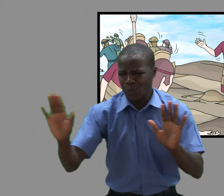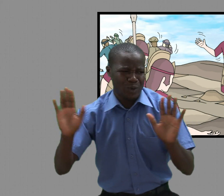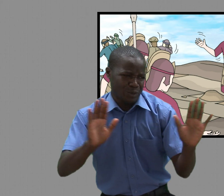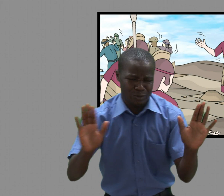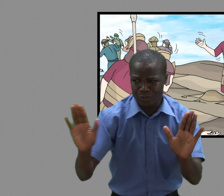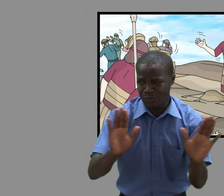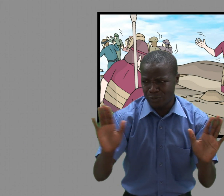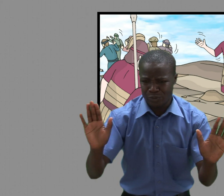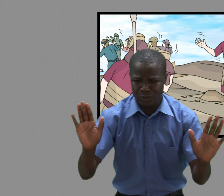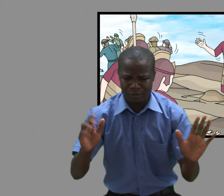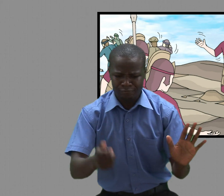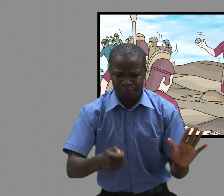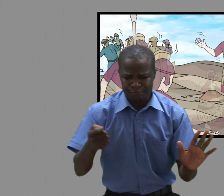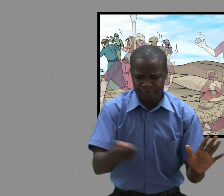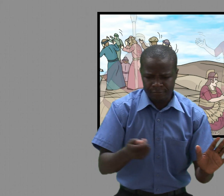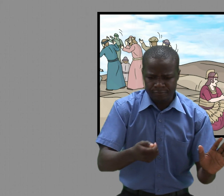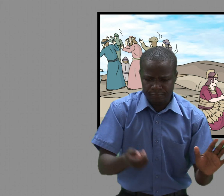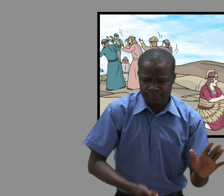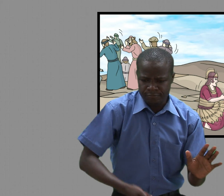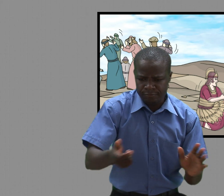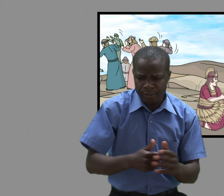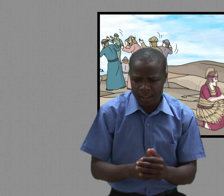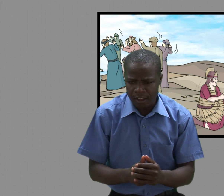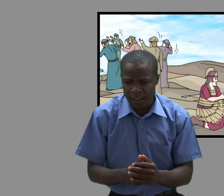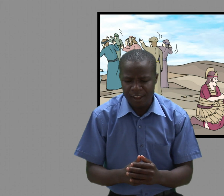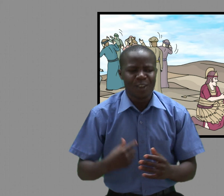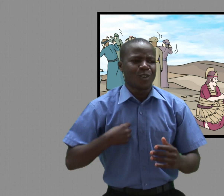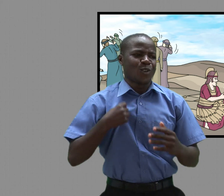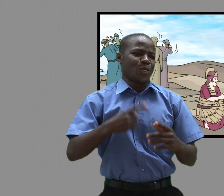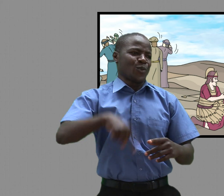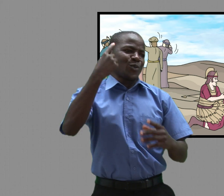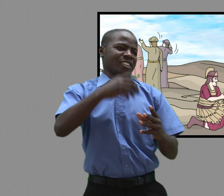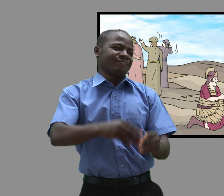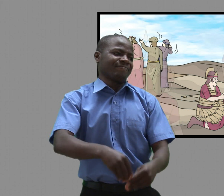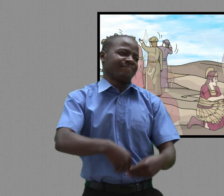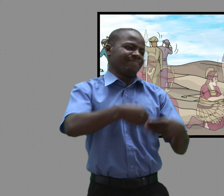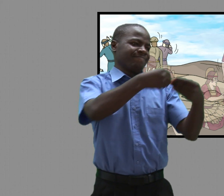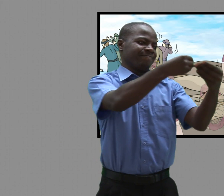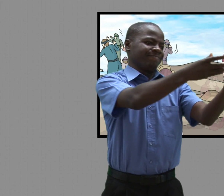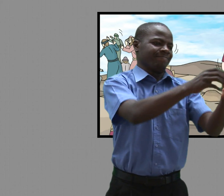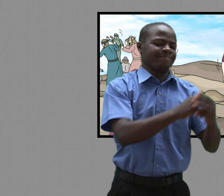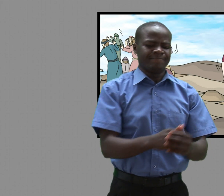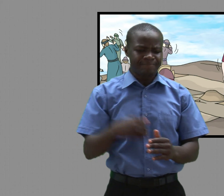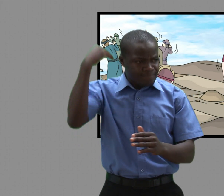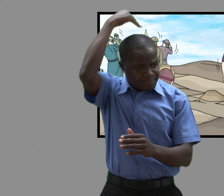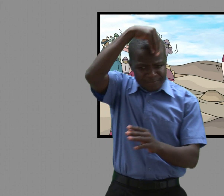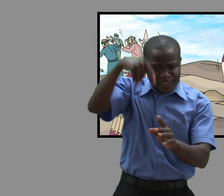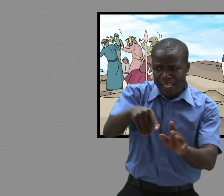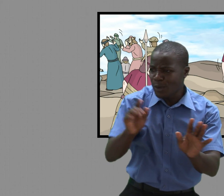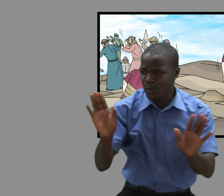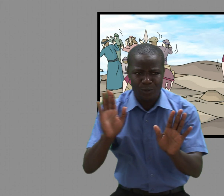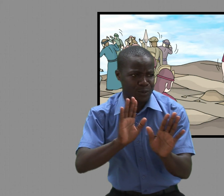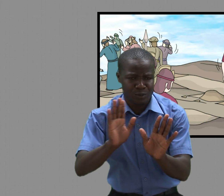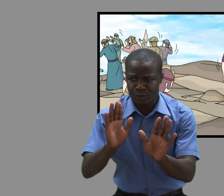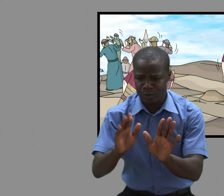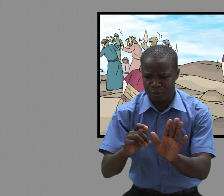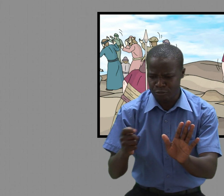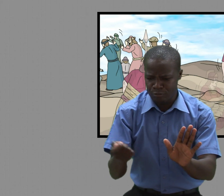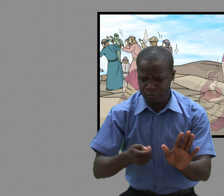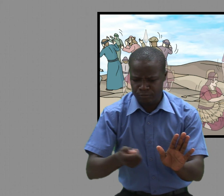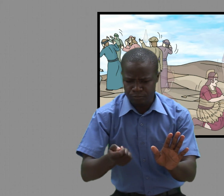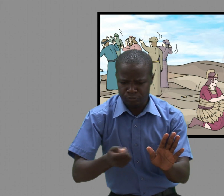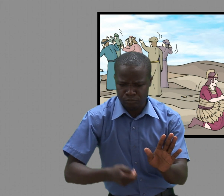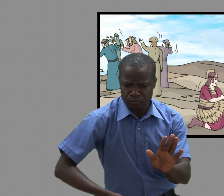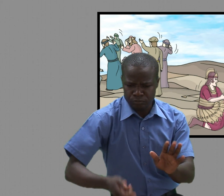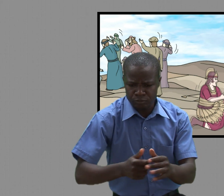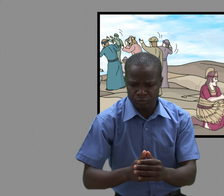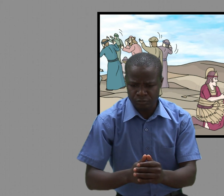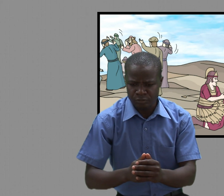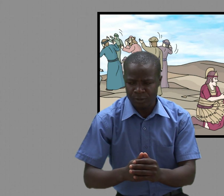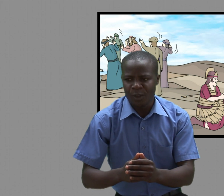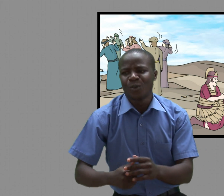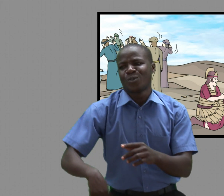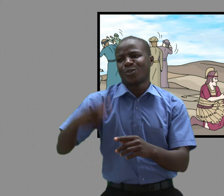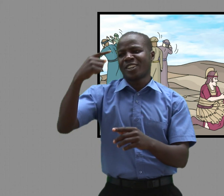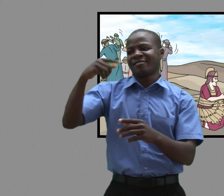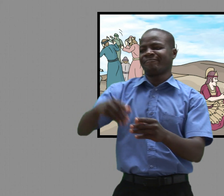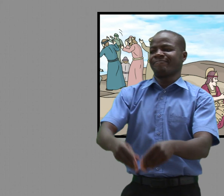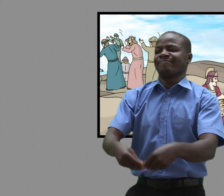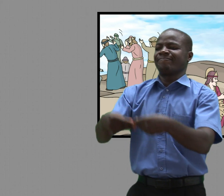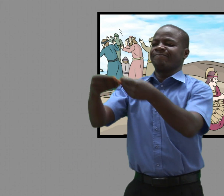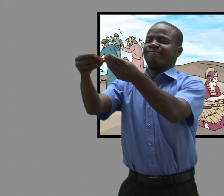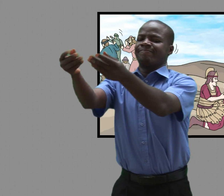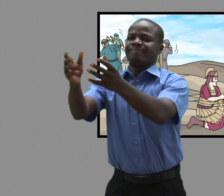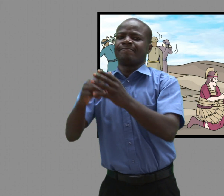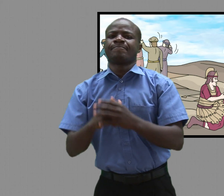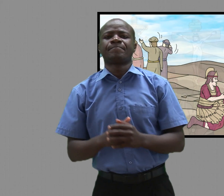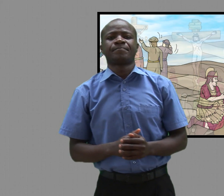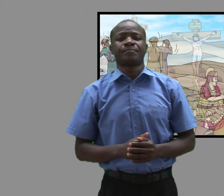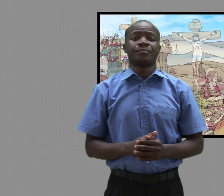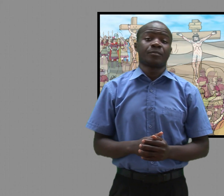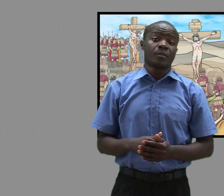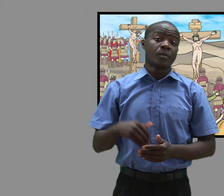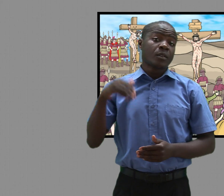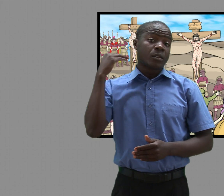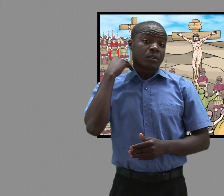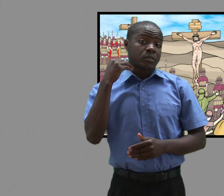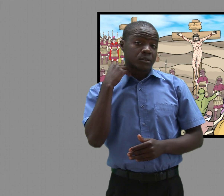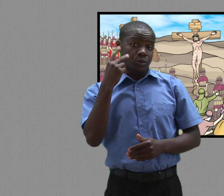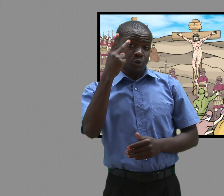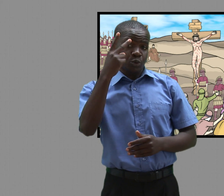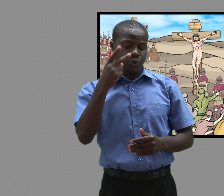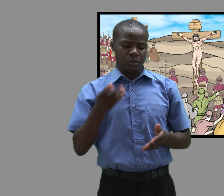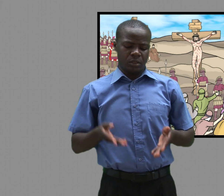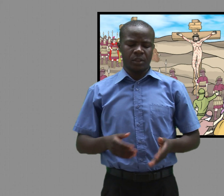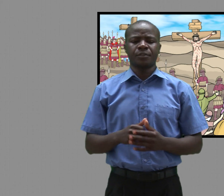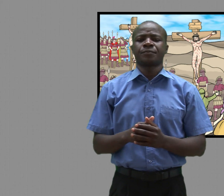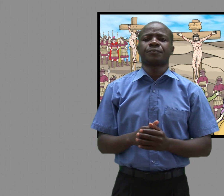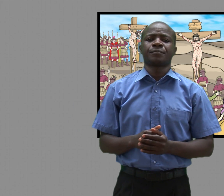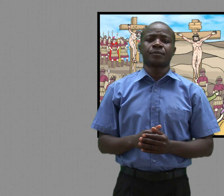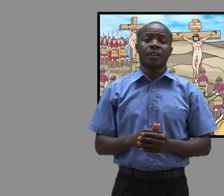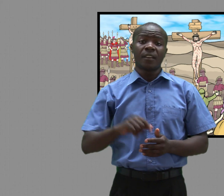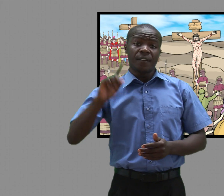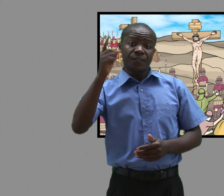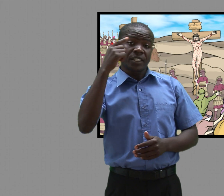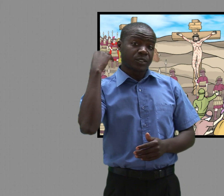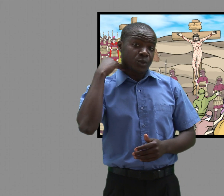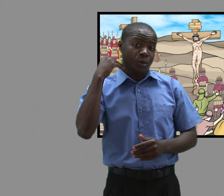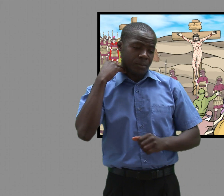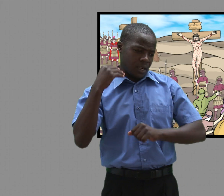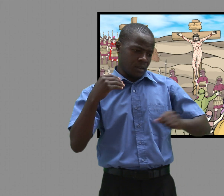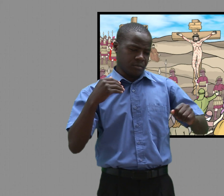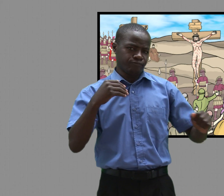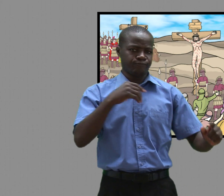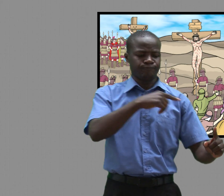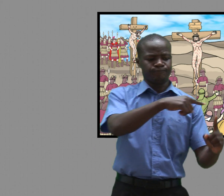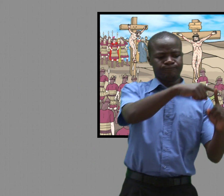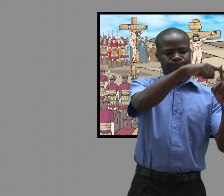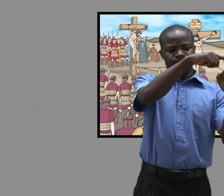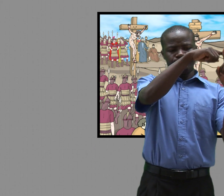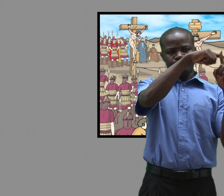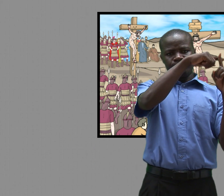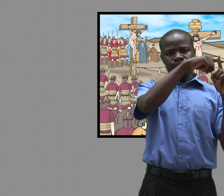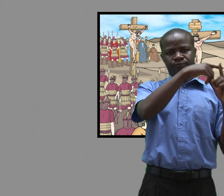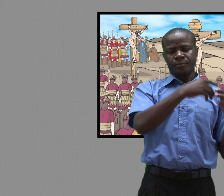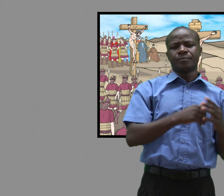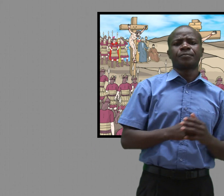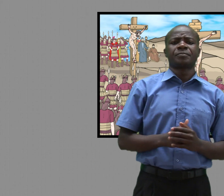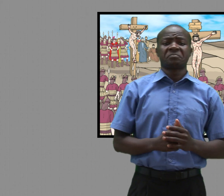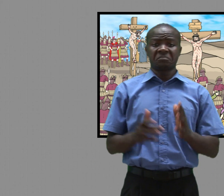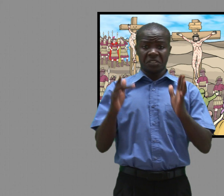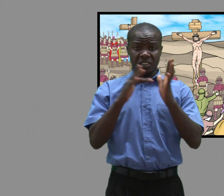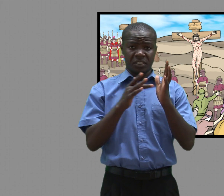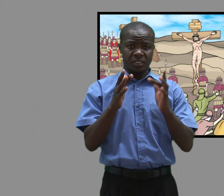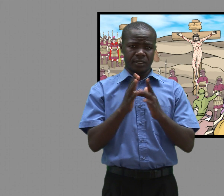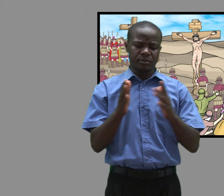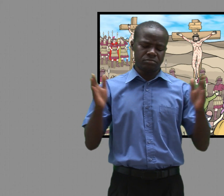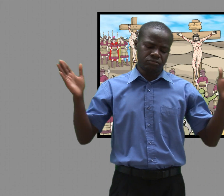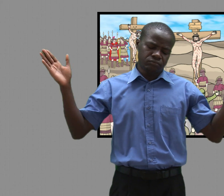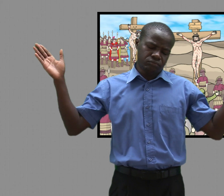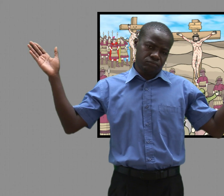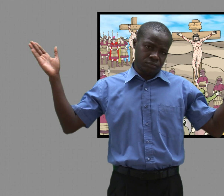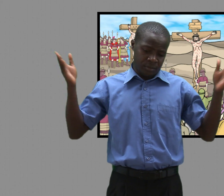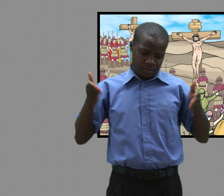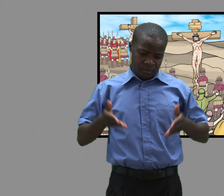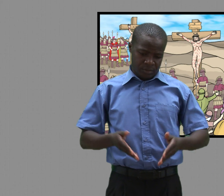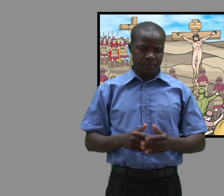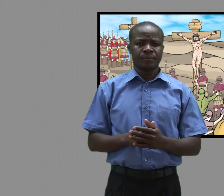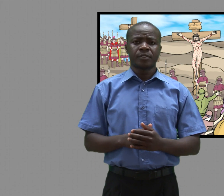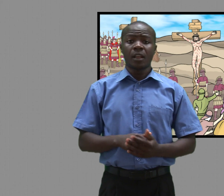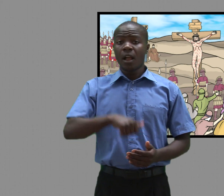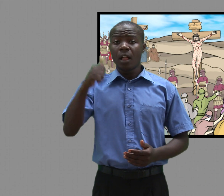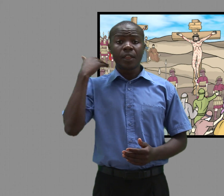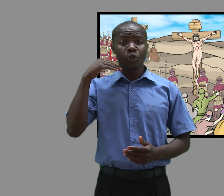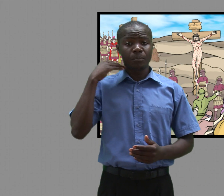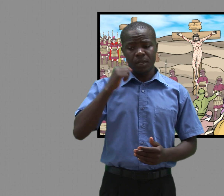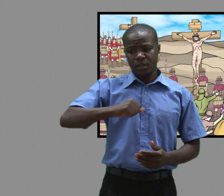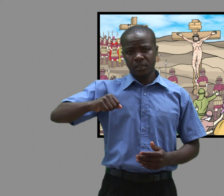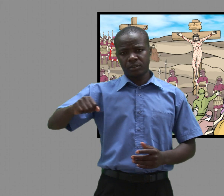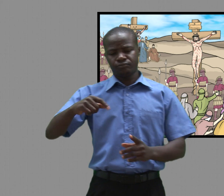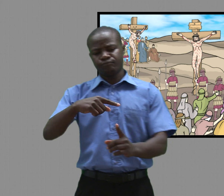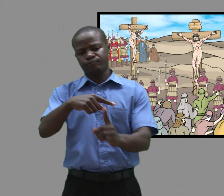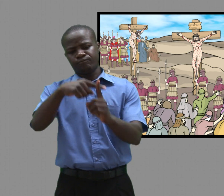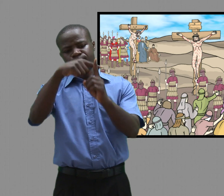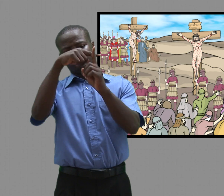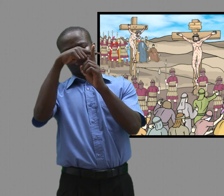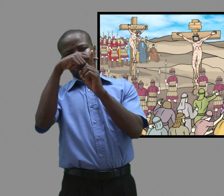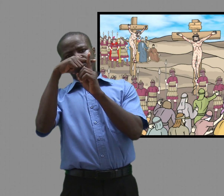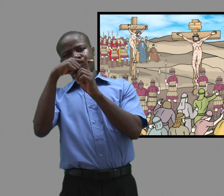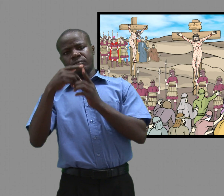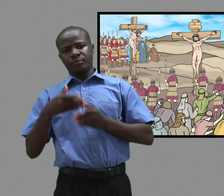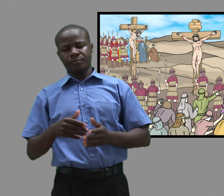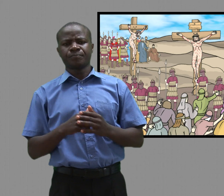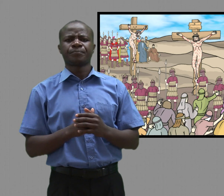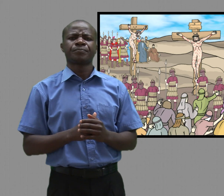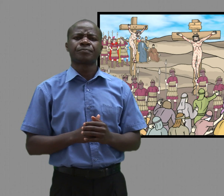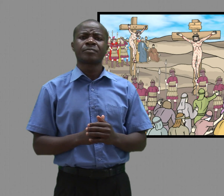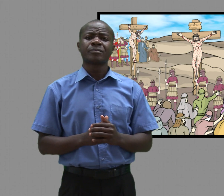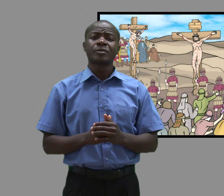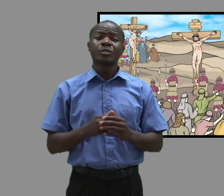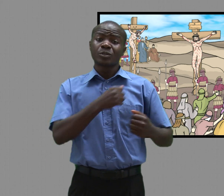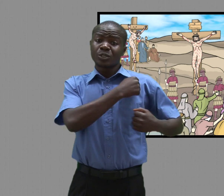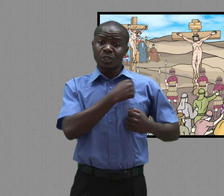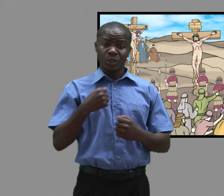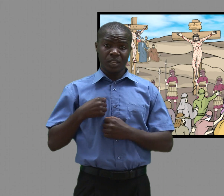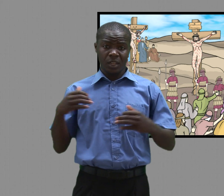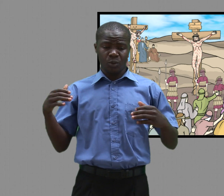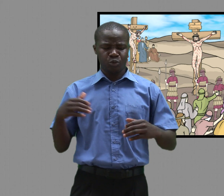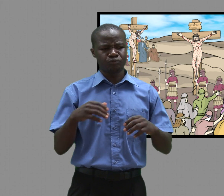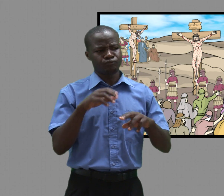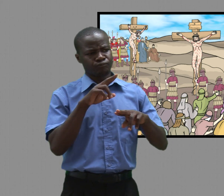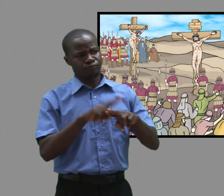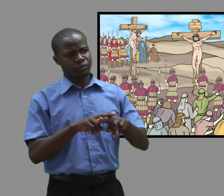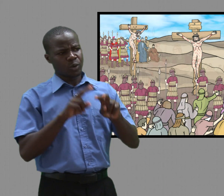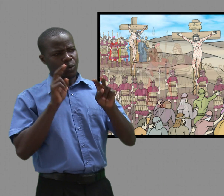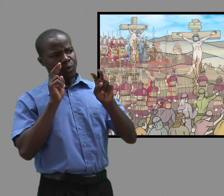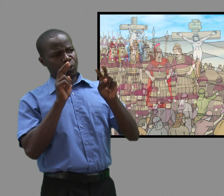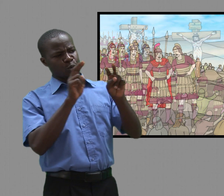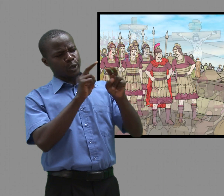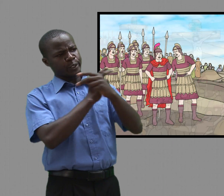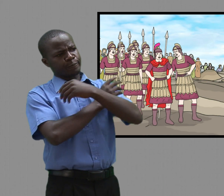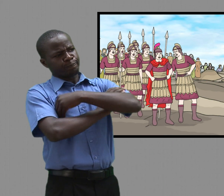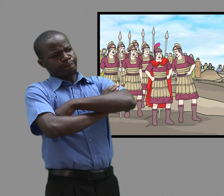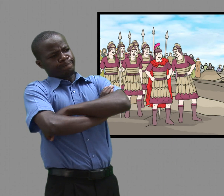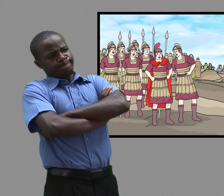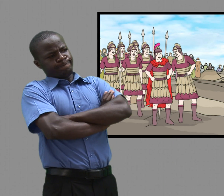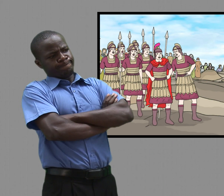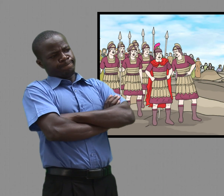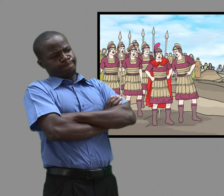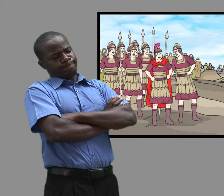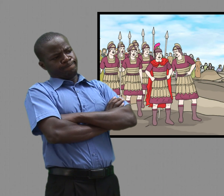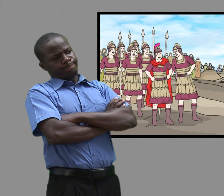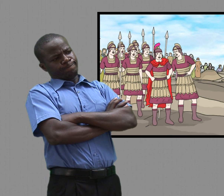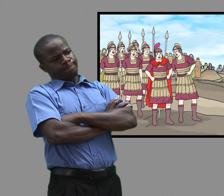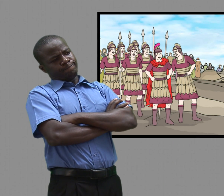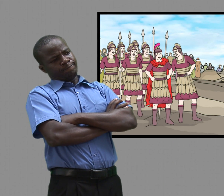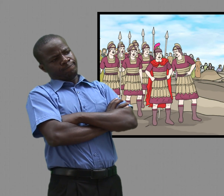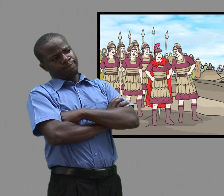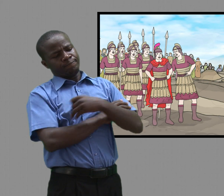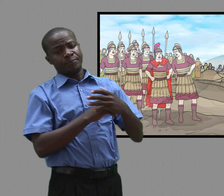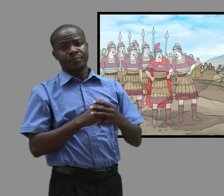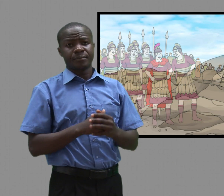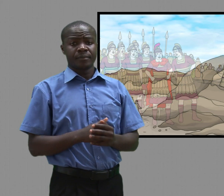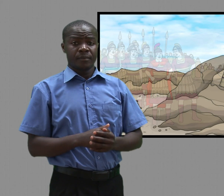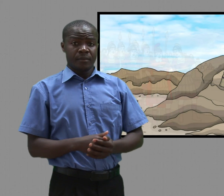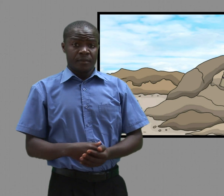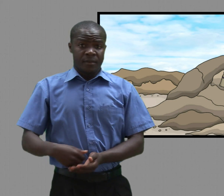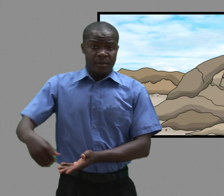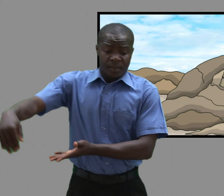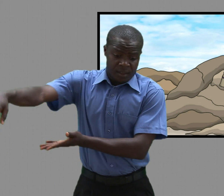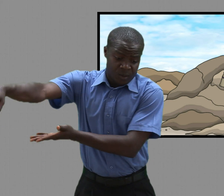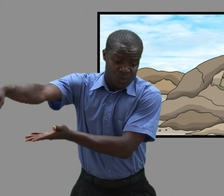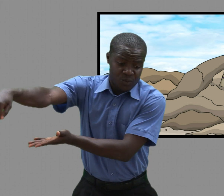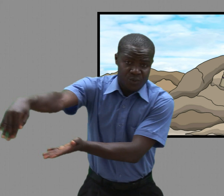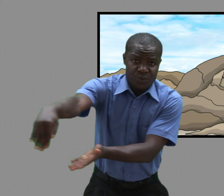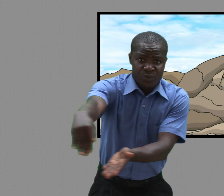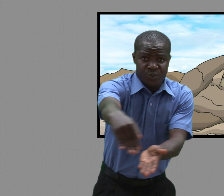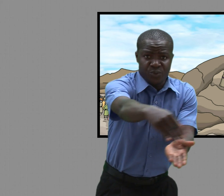Two robbers were crucified with Him, one on His right hand and the other on His left.